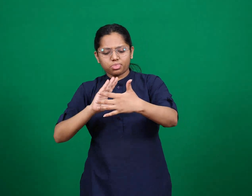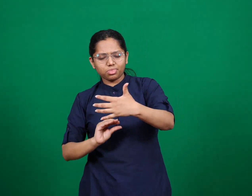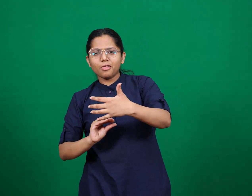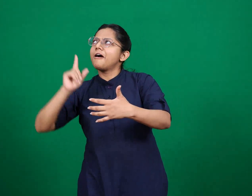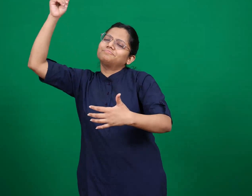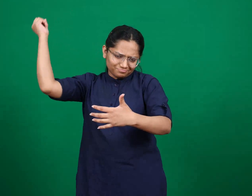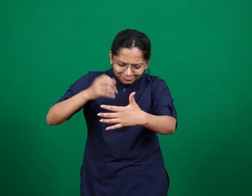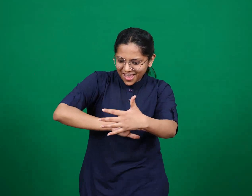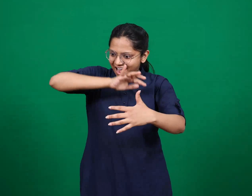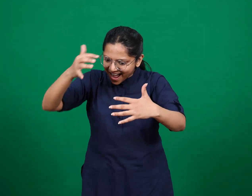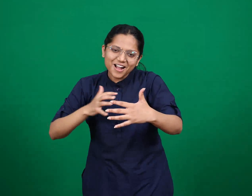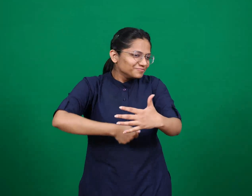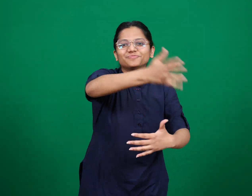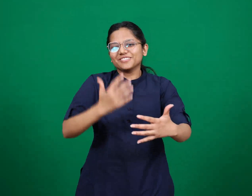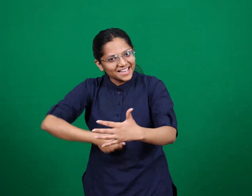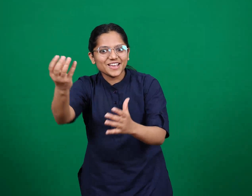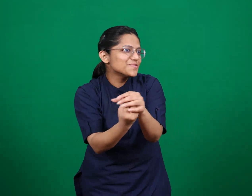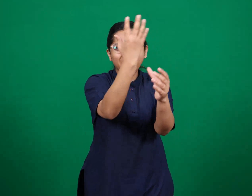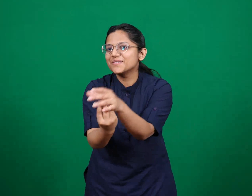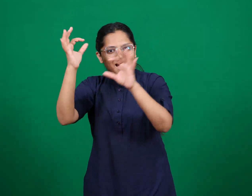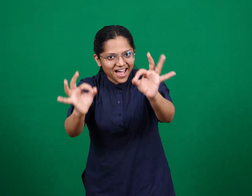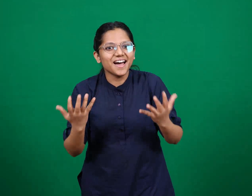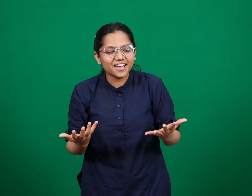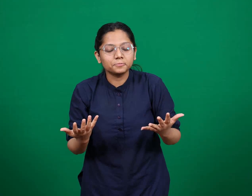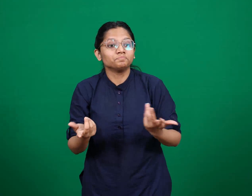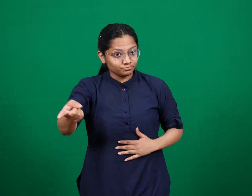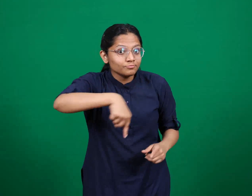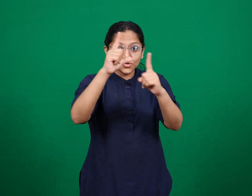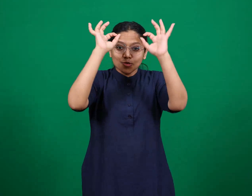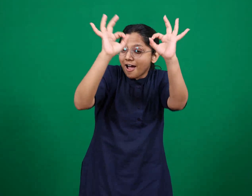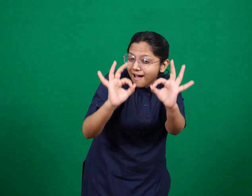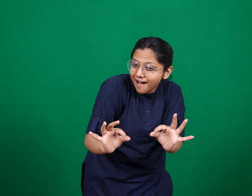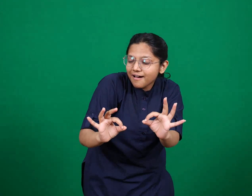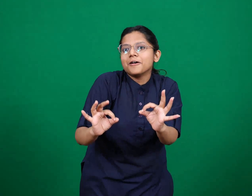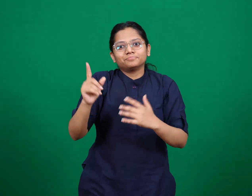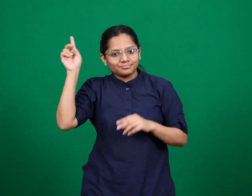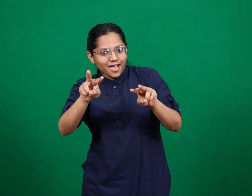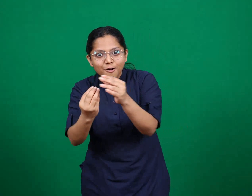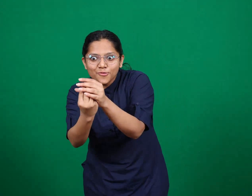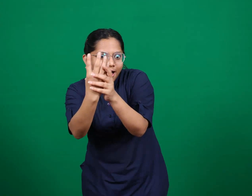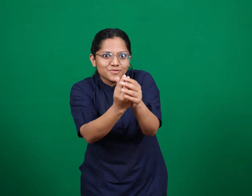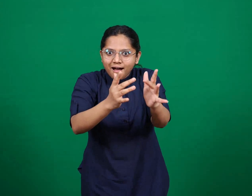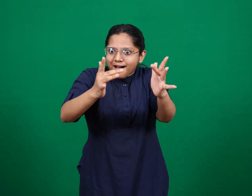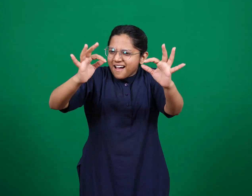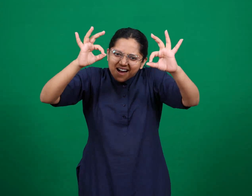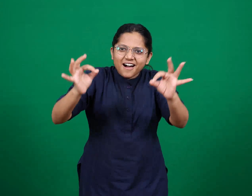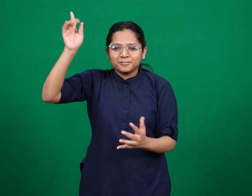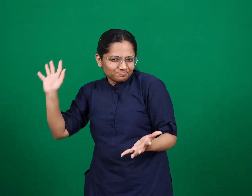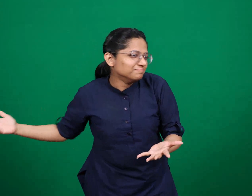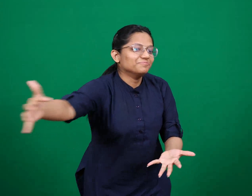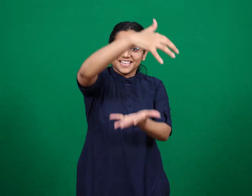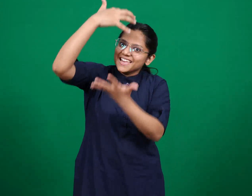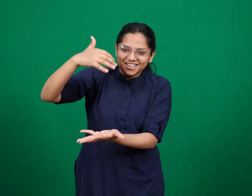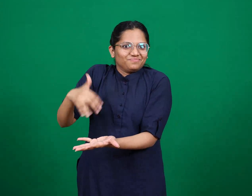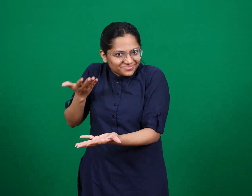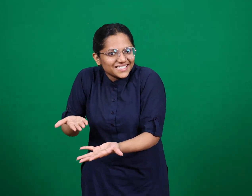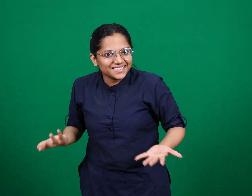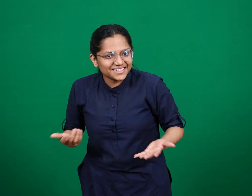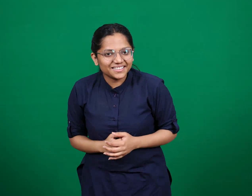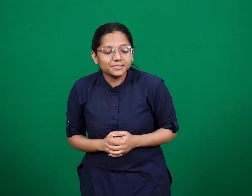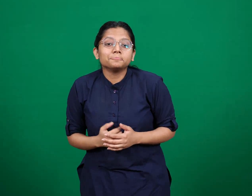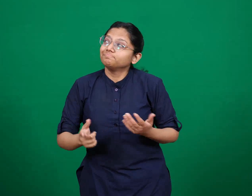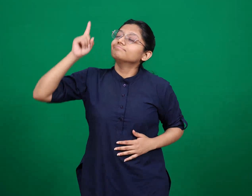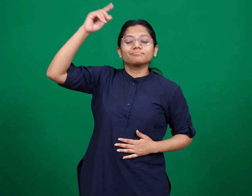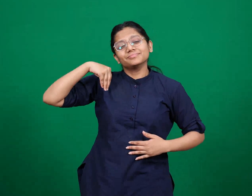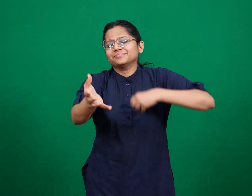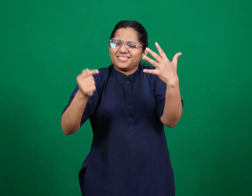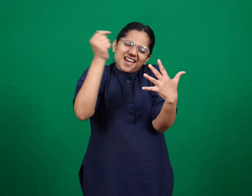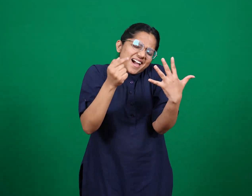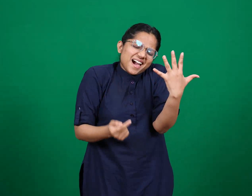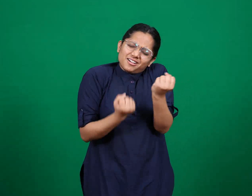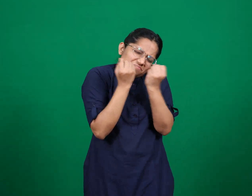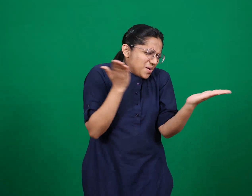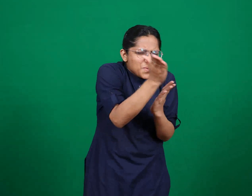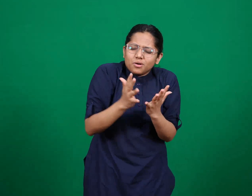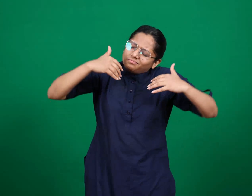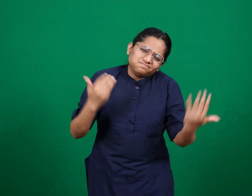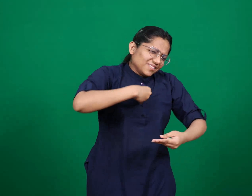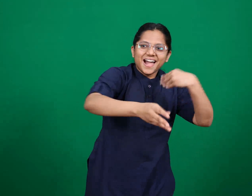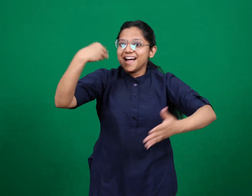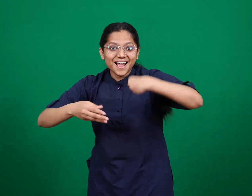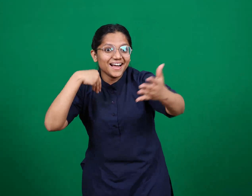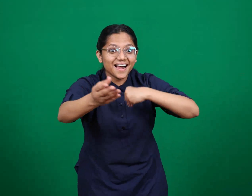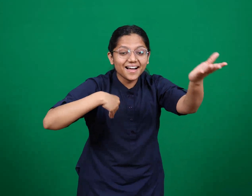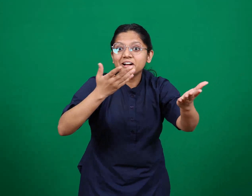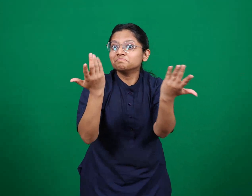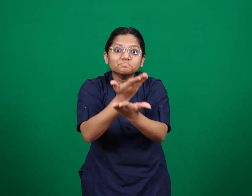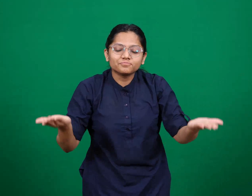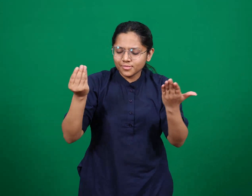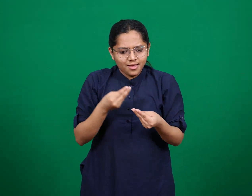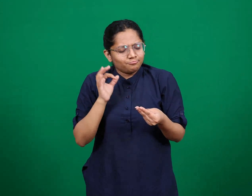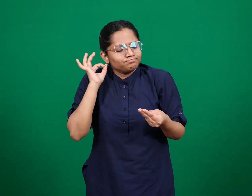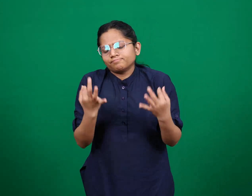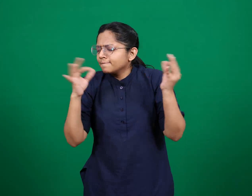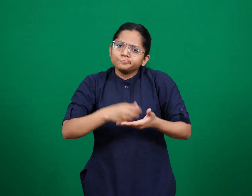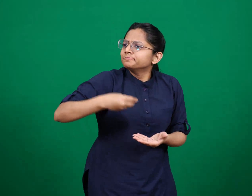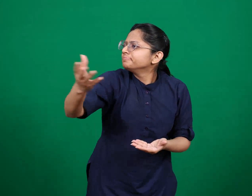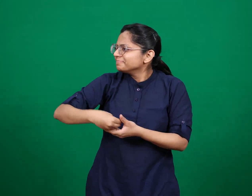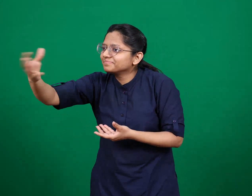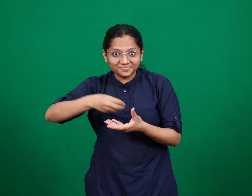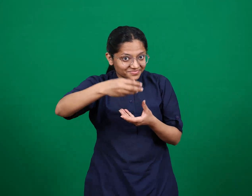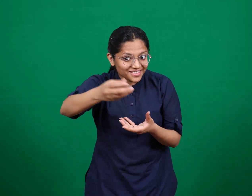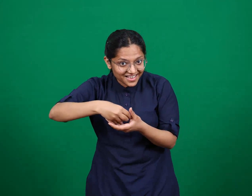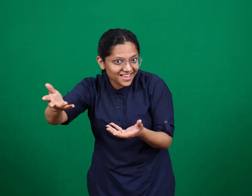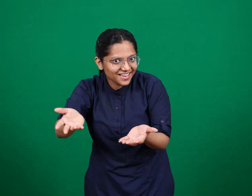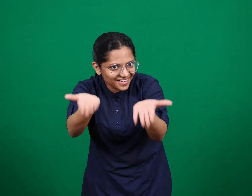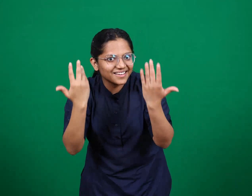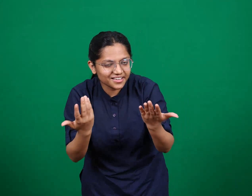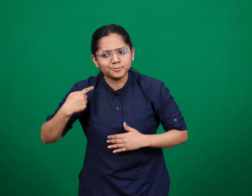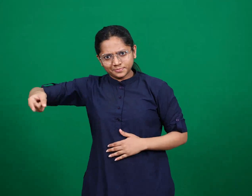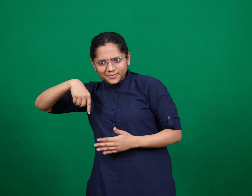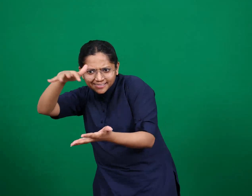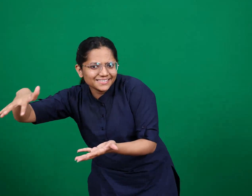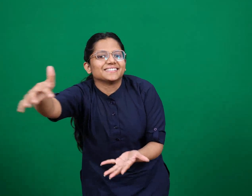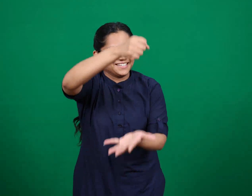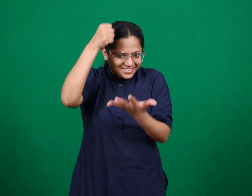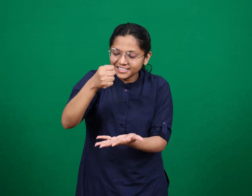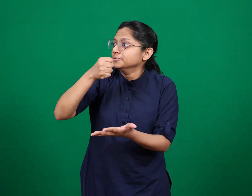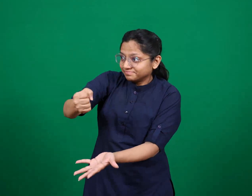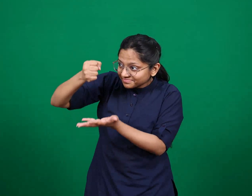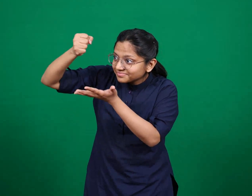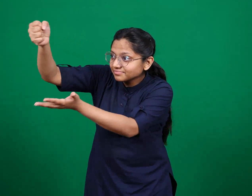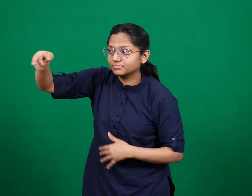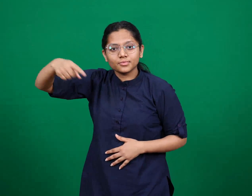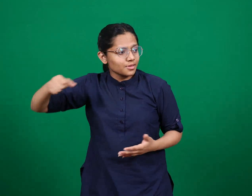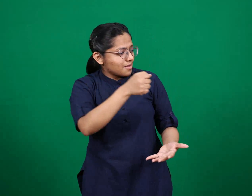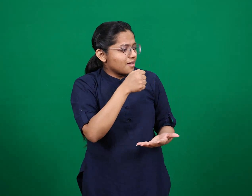You will be enriched in every way to be generous on every occasion, so that through us your giving will produce thanksgiving to God.